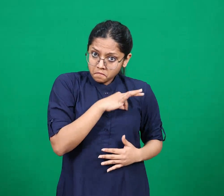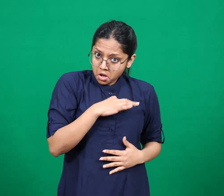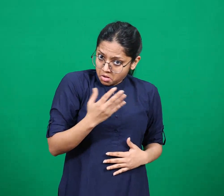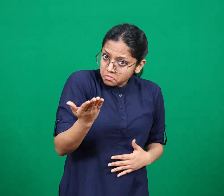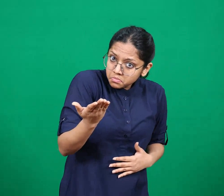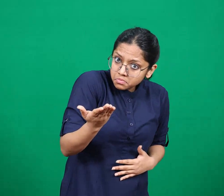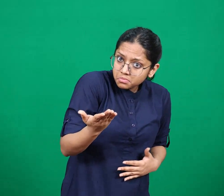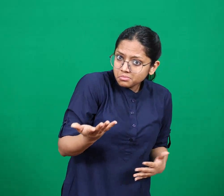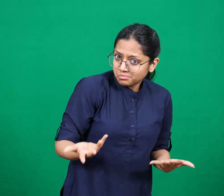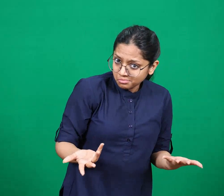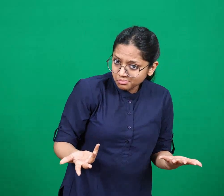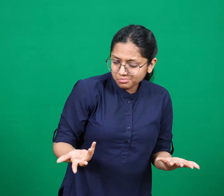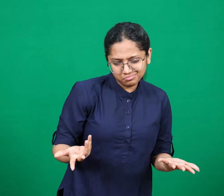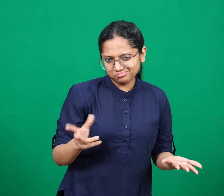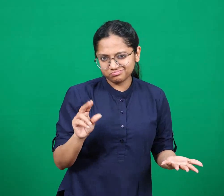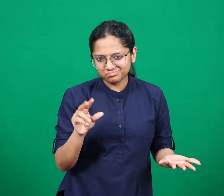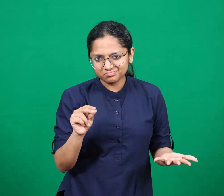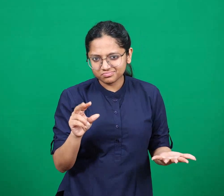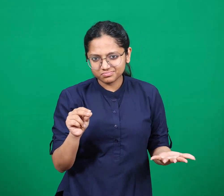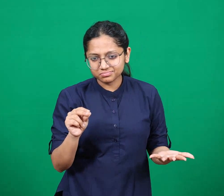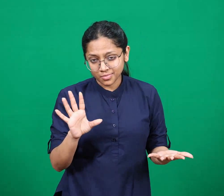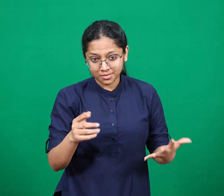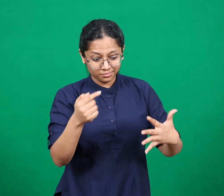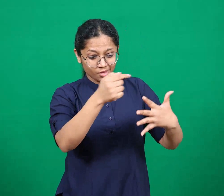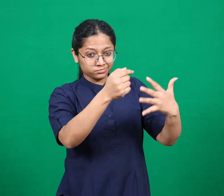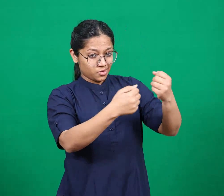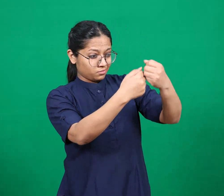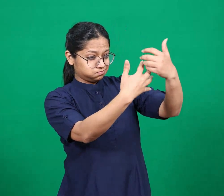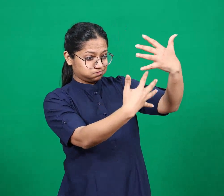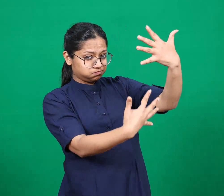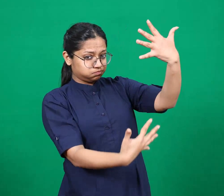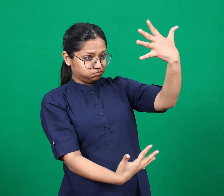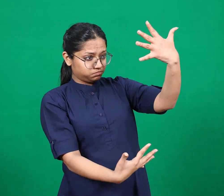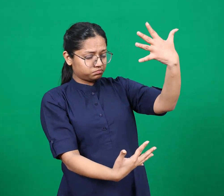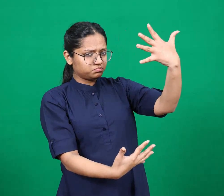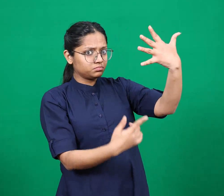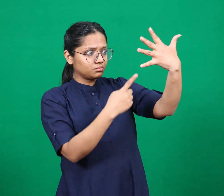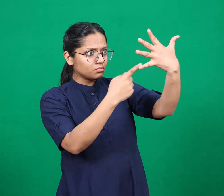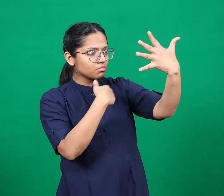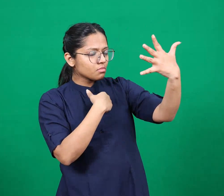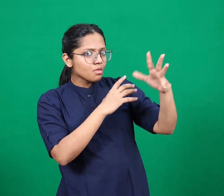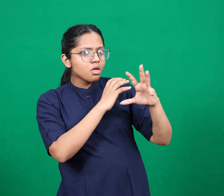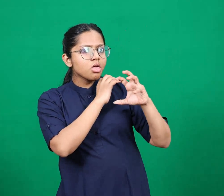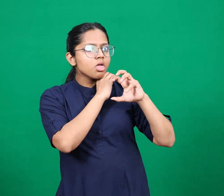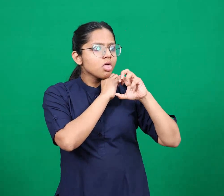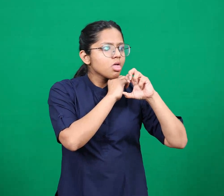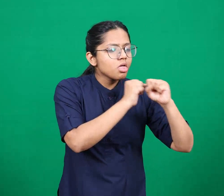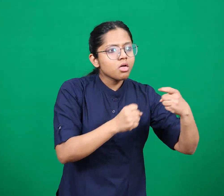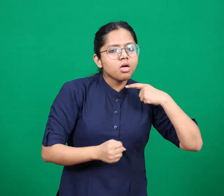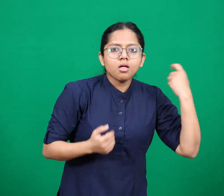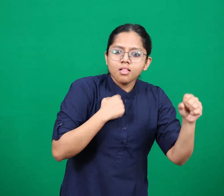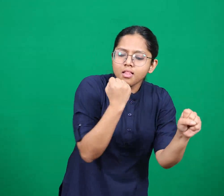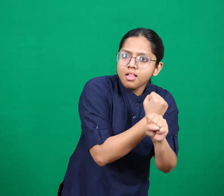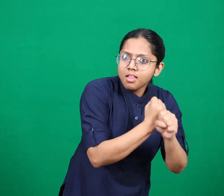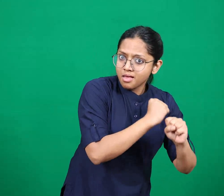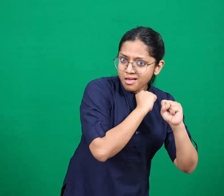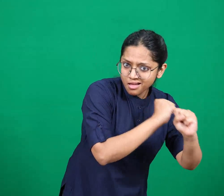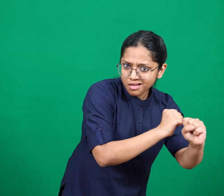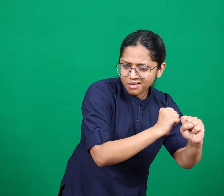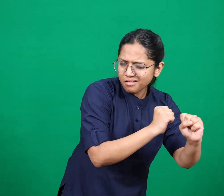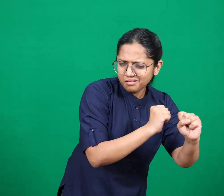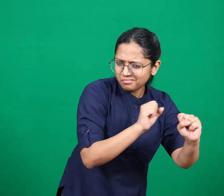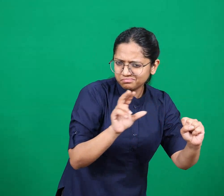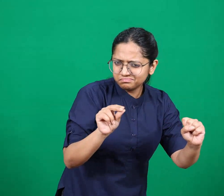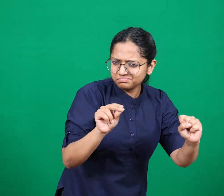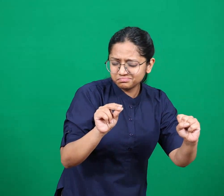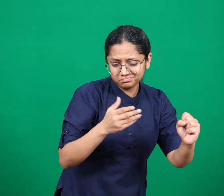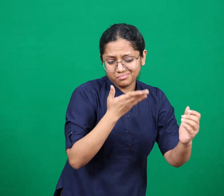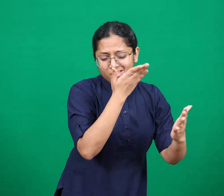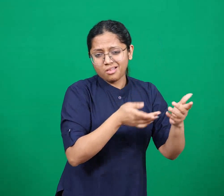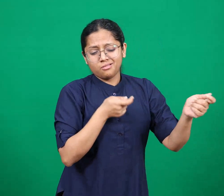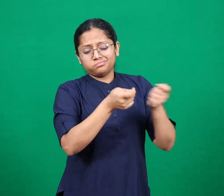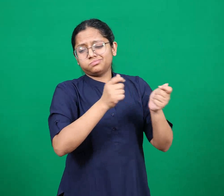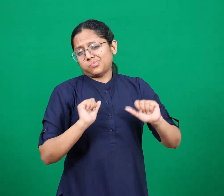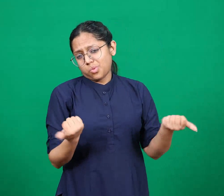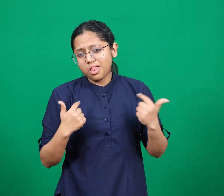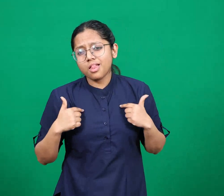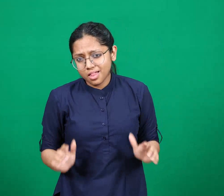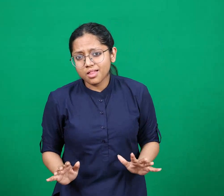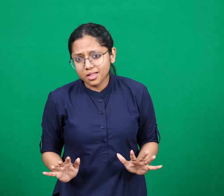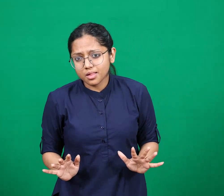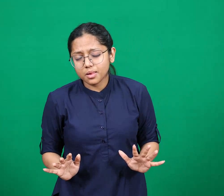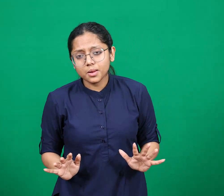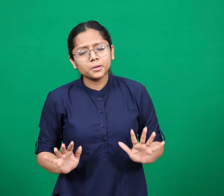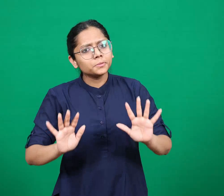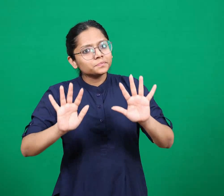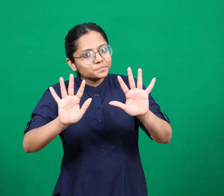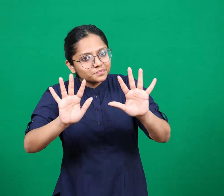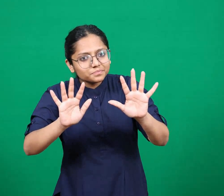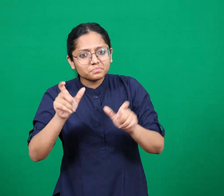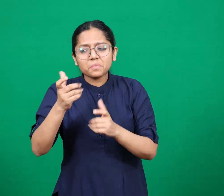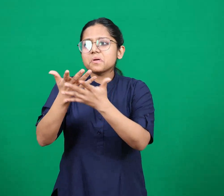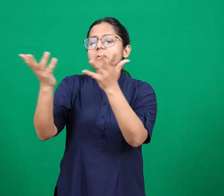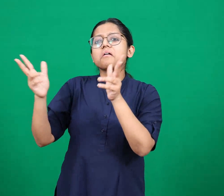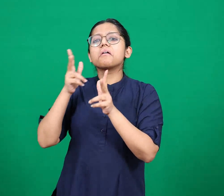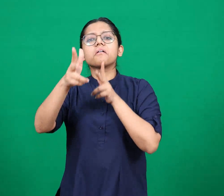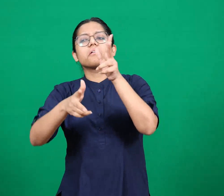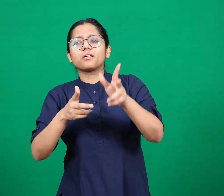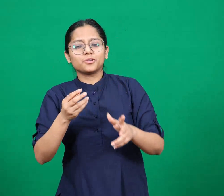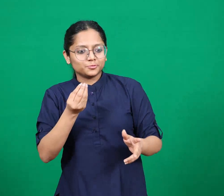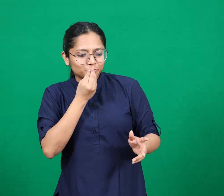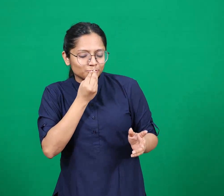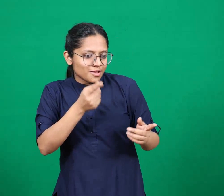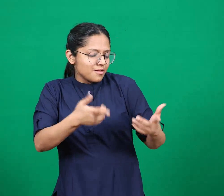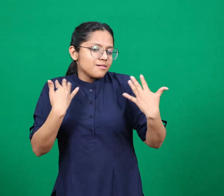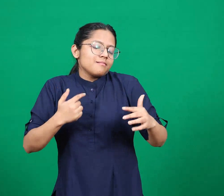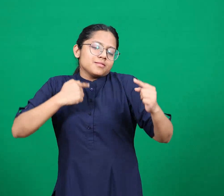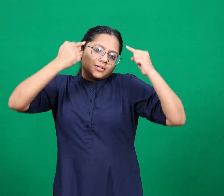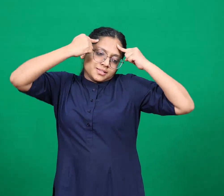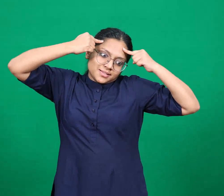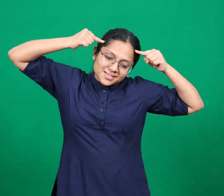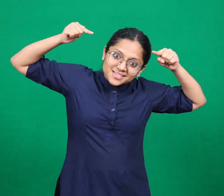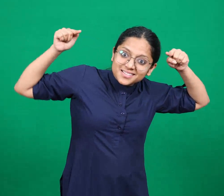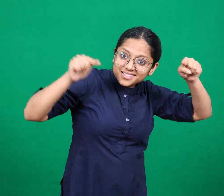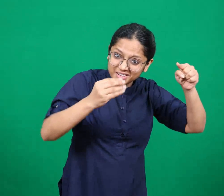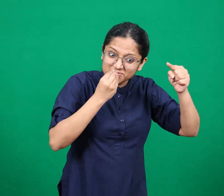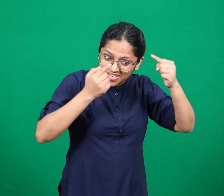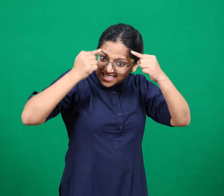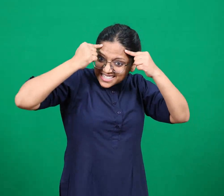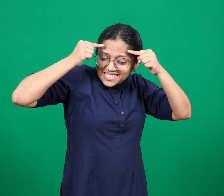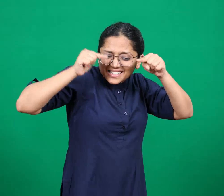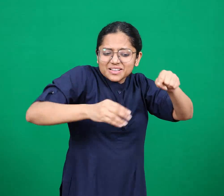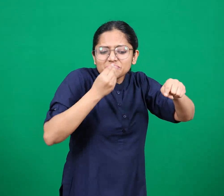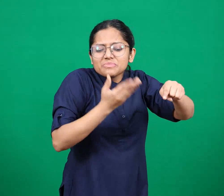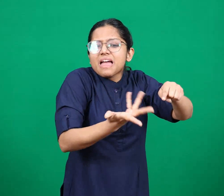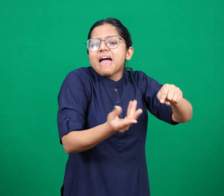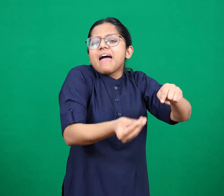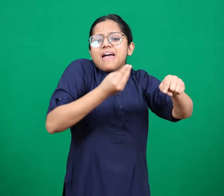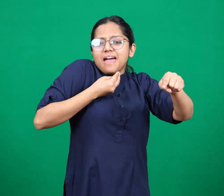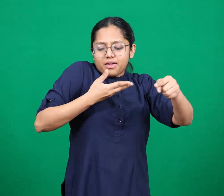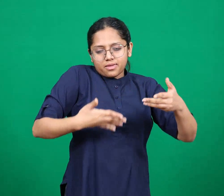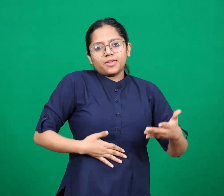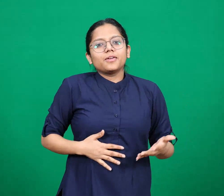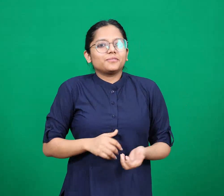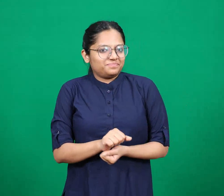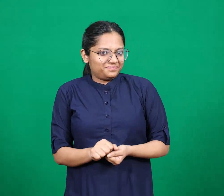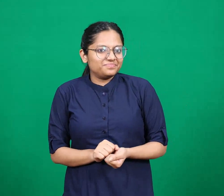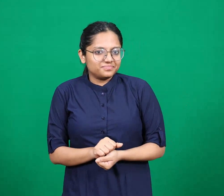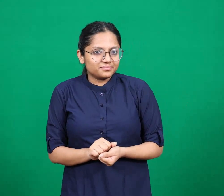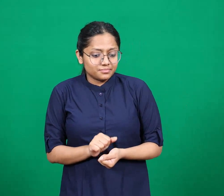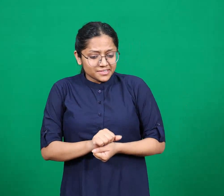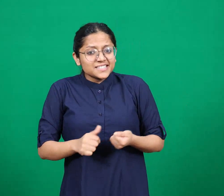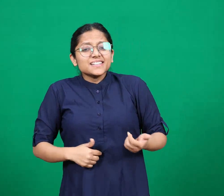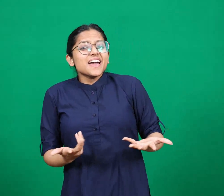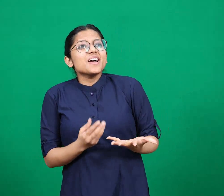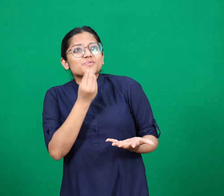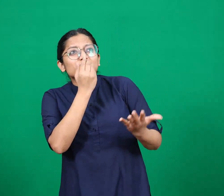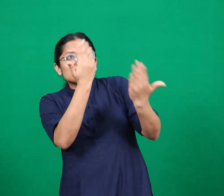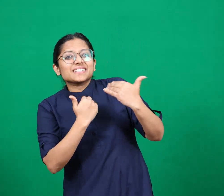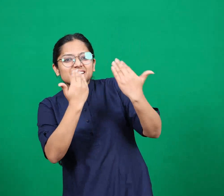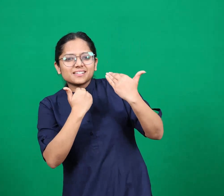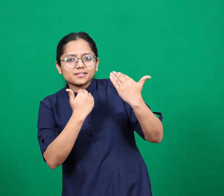" Everything is permissible for me," but I will not be mastered by anything.